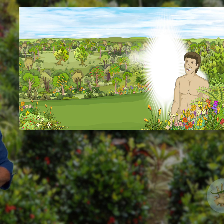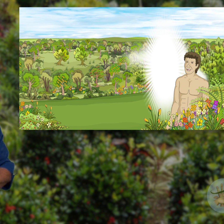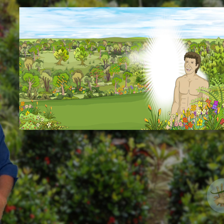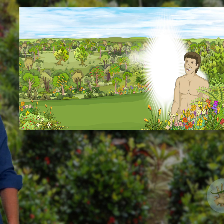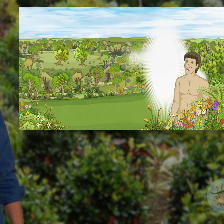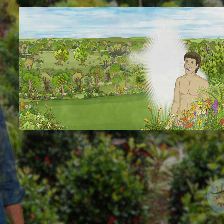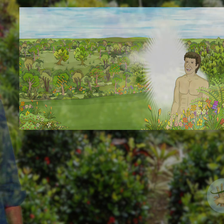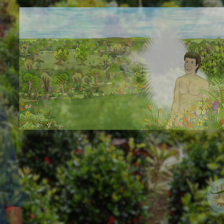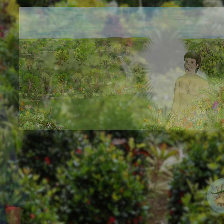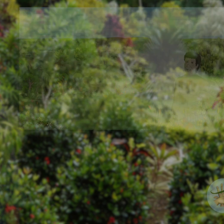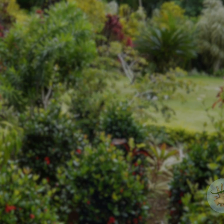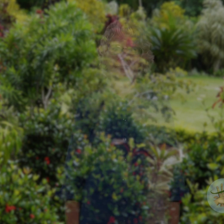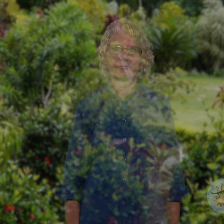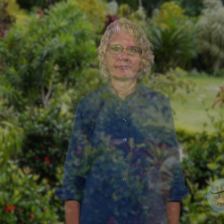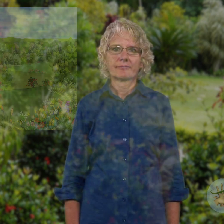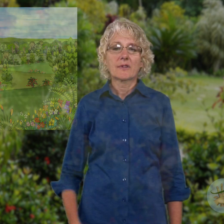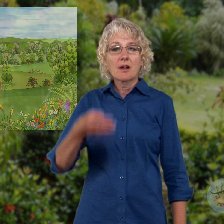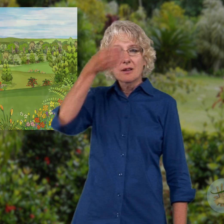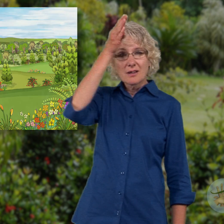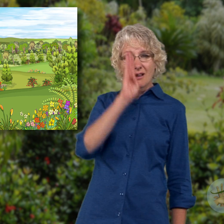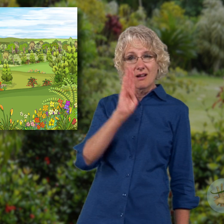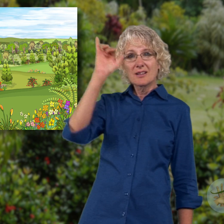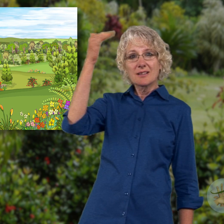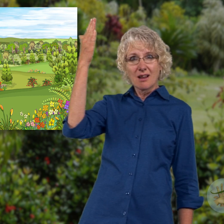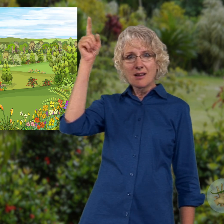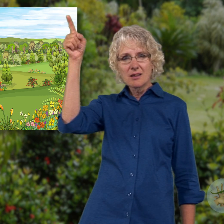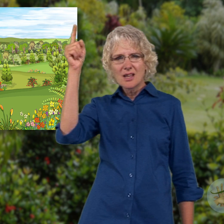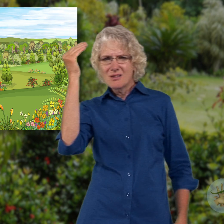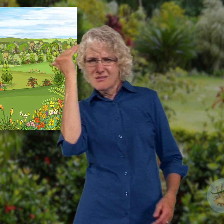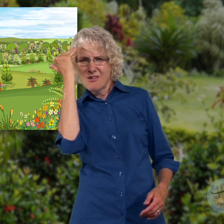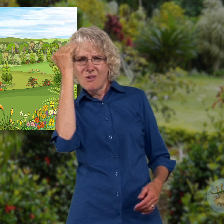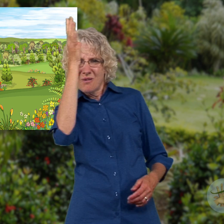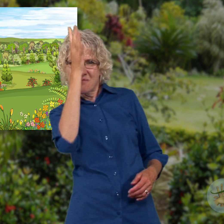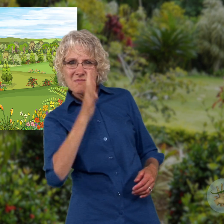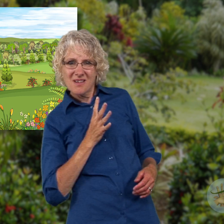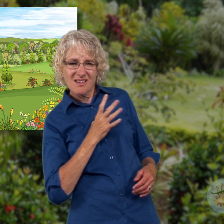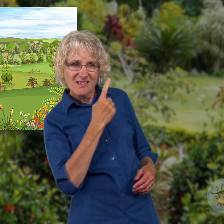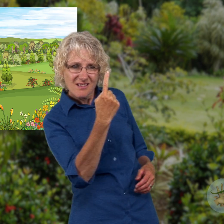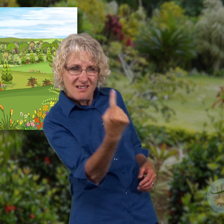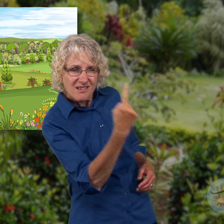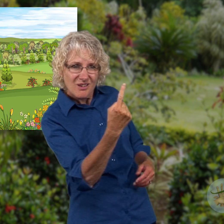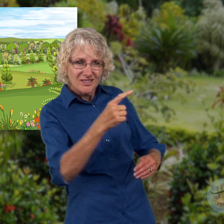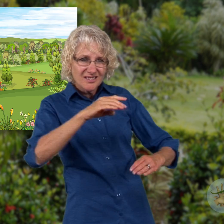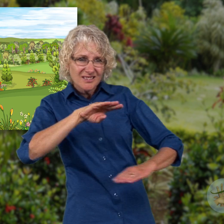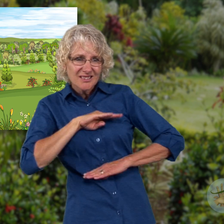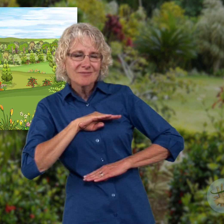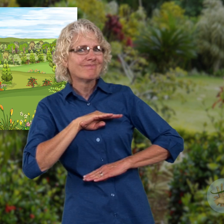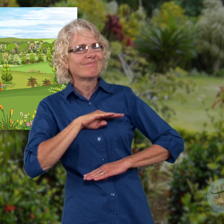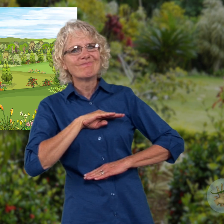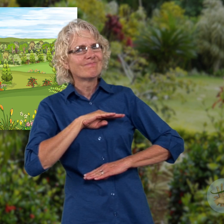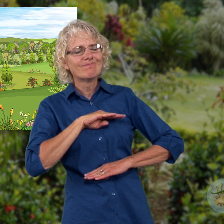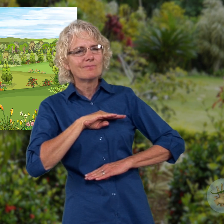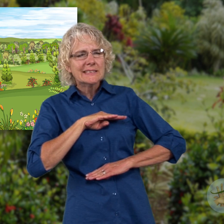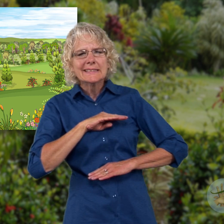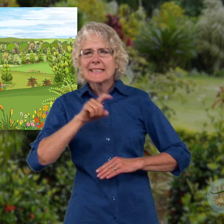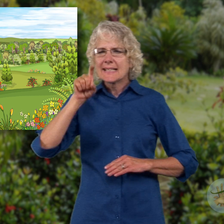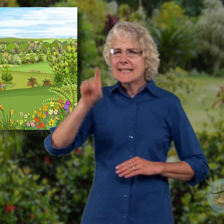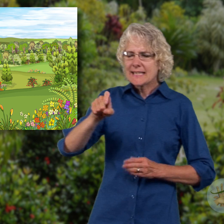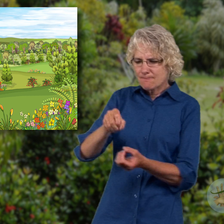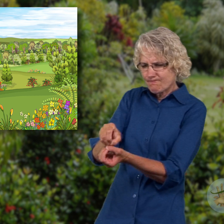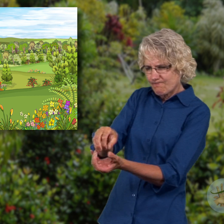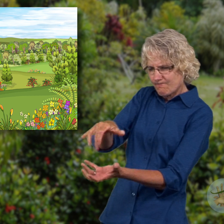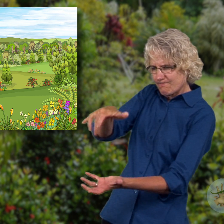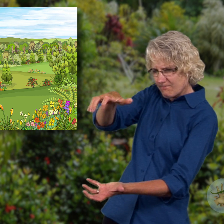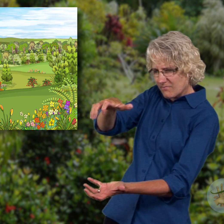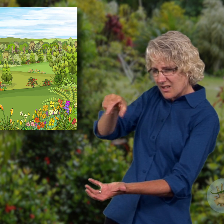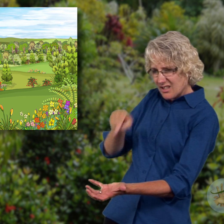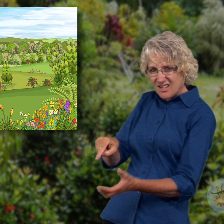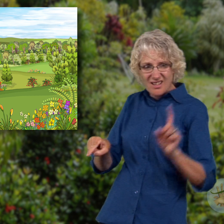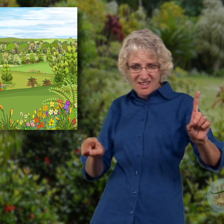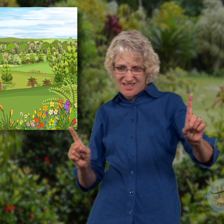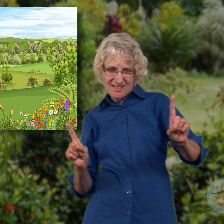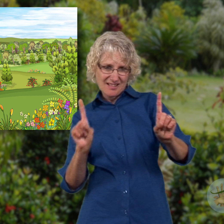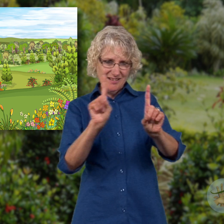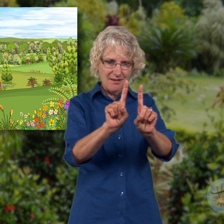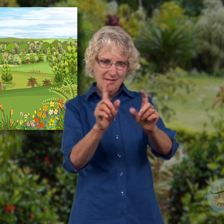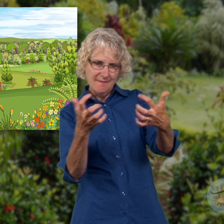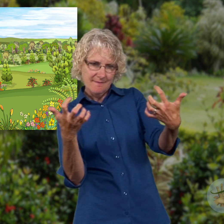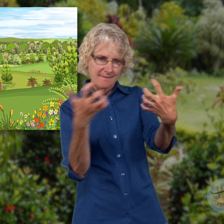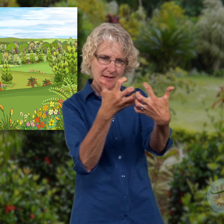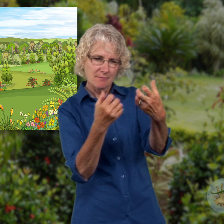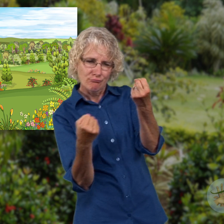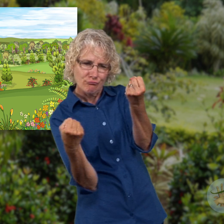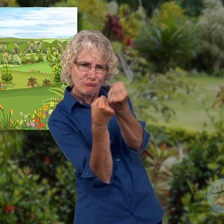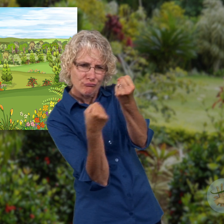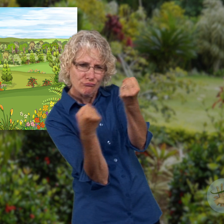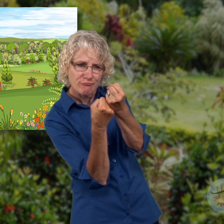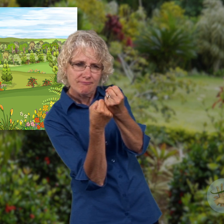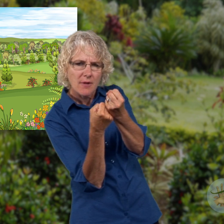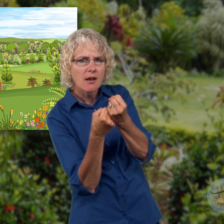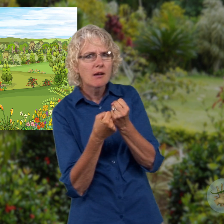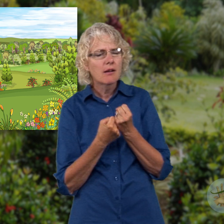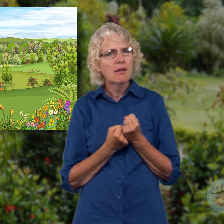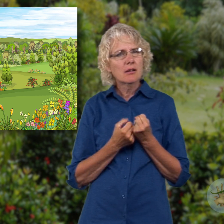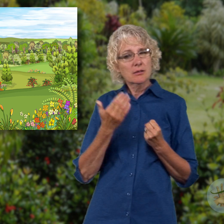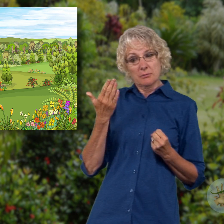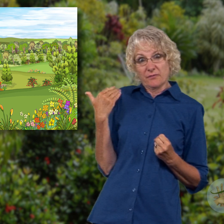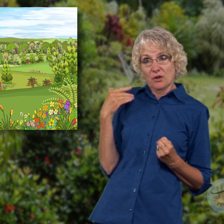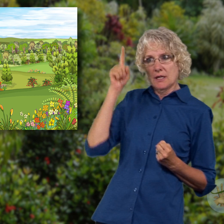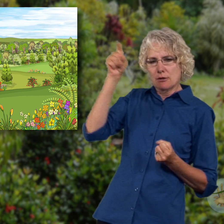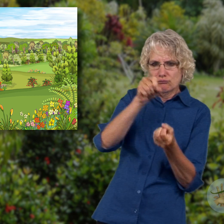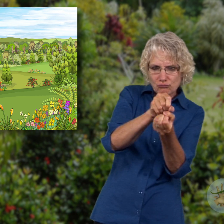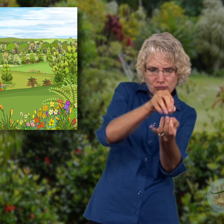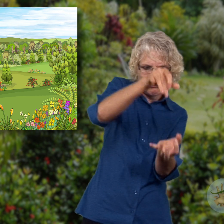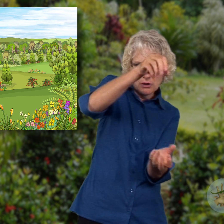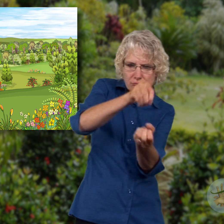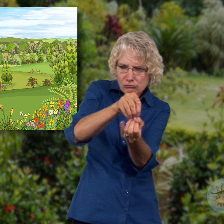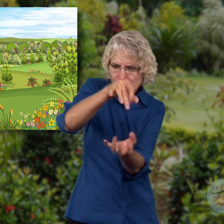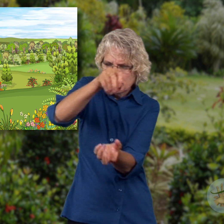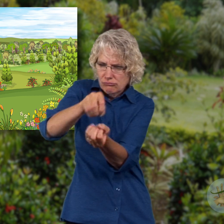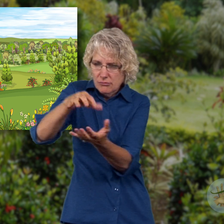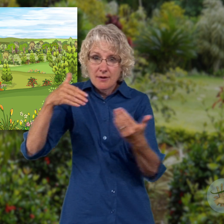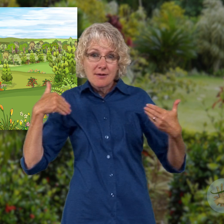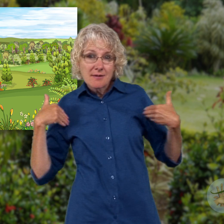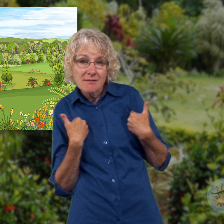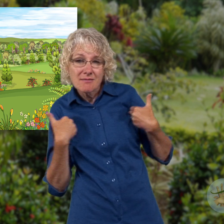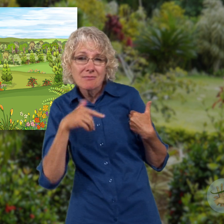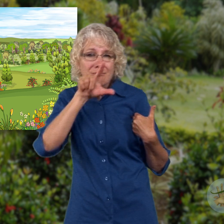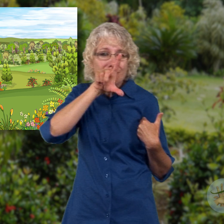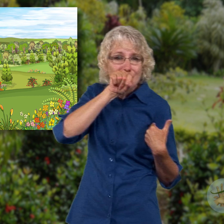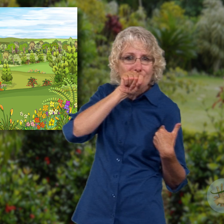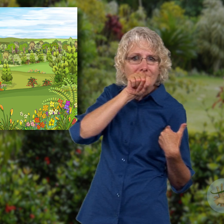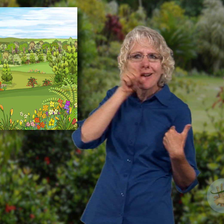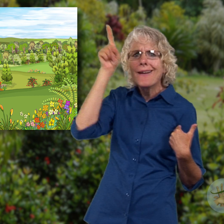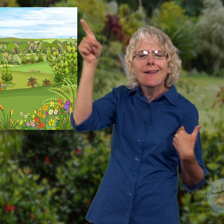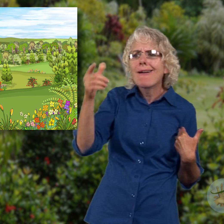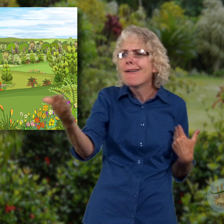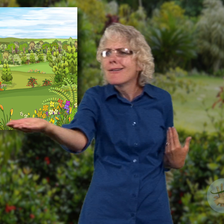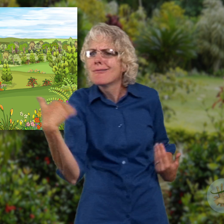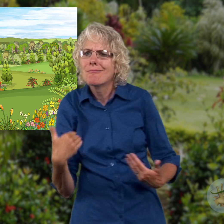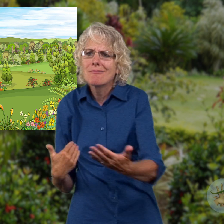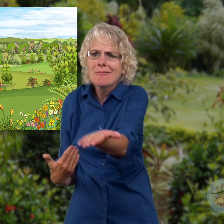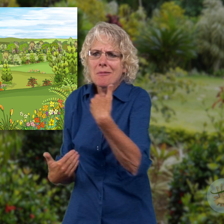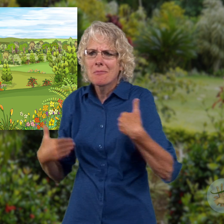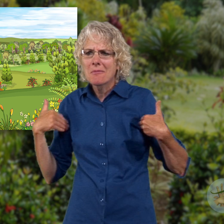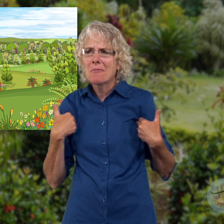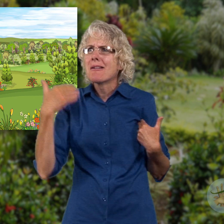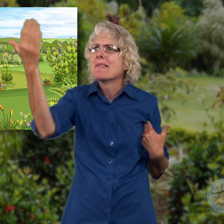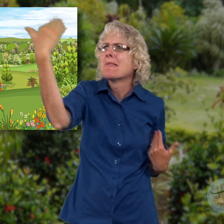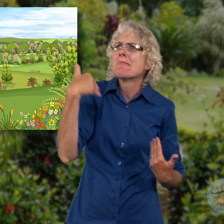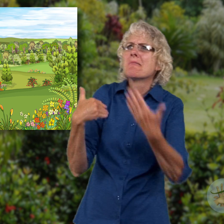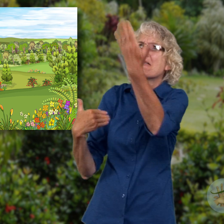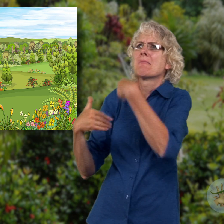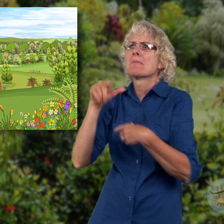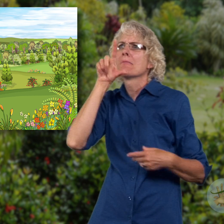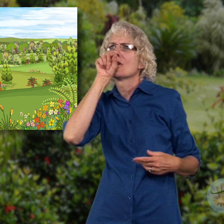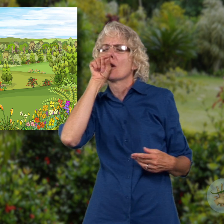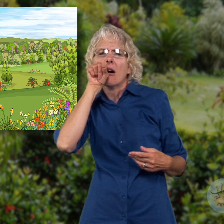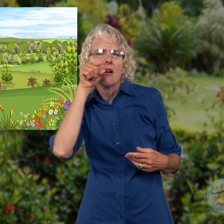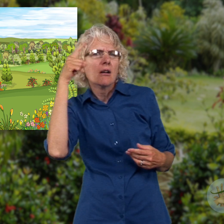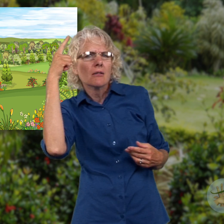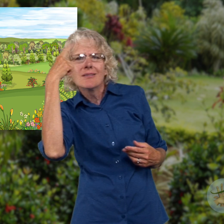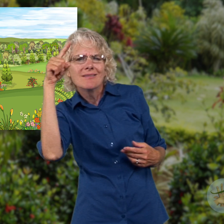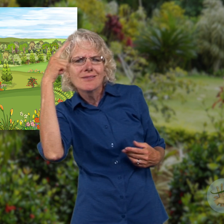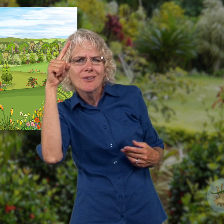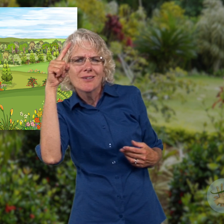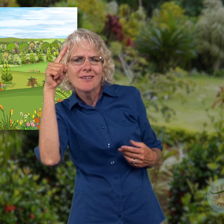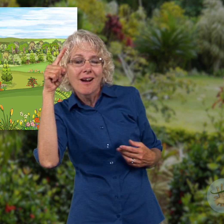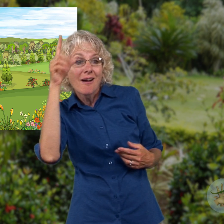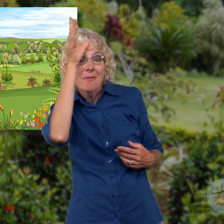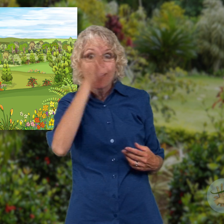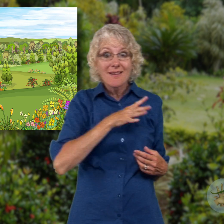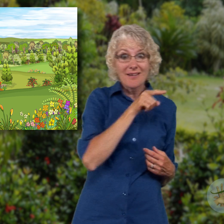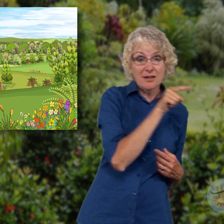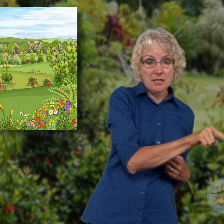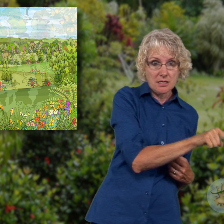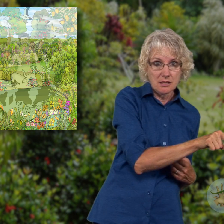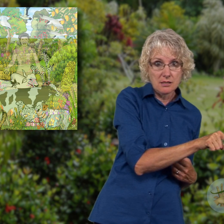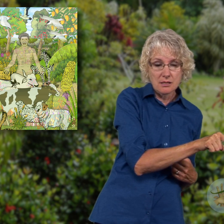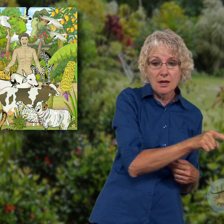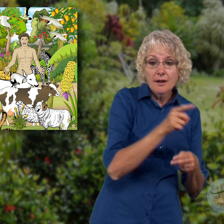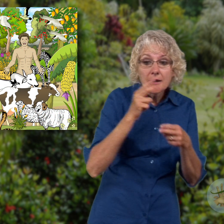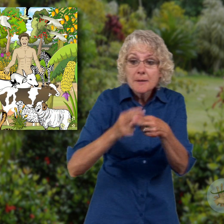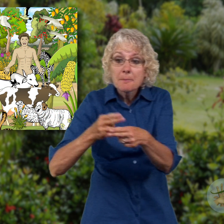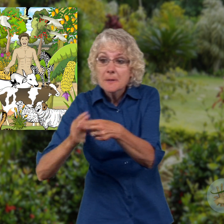The LORD God also said, “It is not good for the man to be alone. I will make for him a suitable helper.”